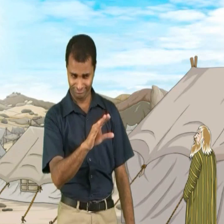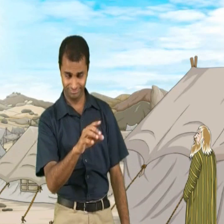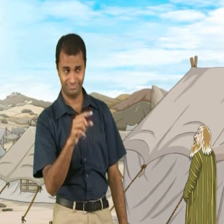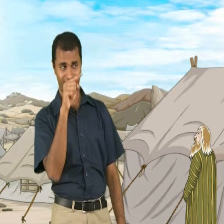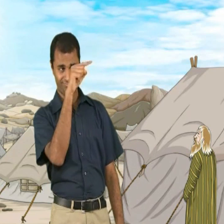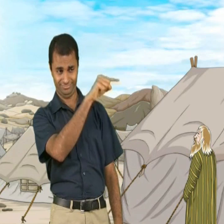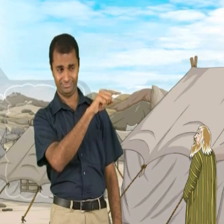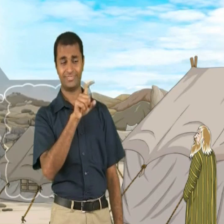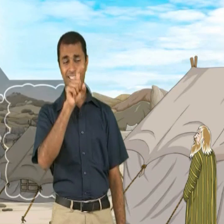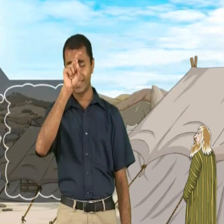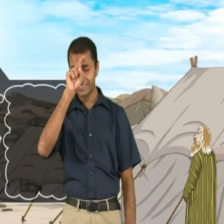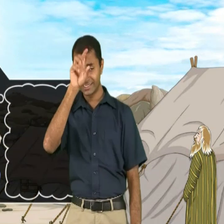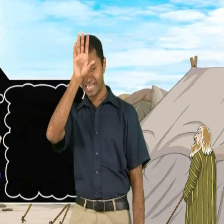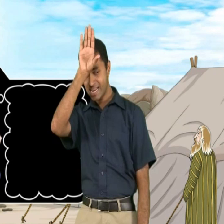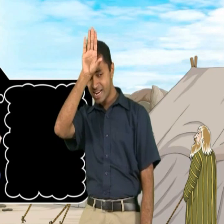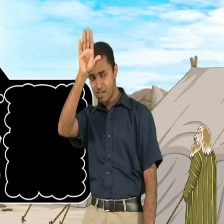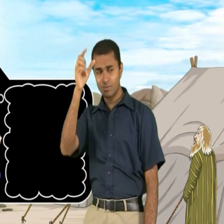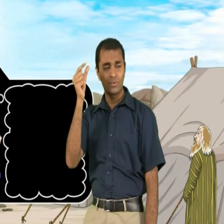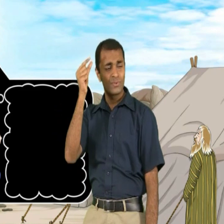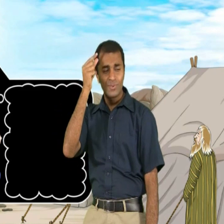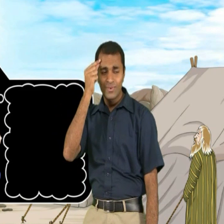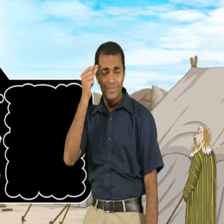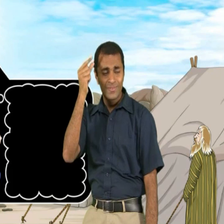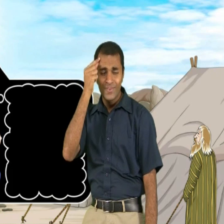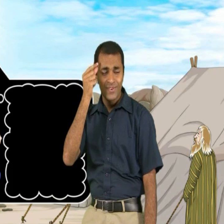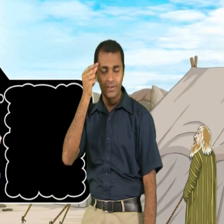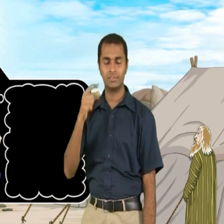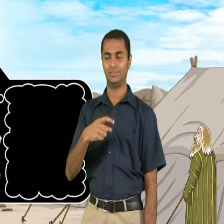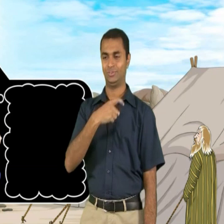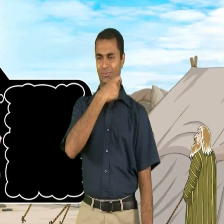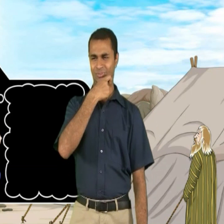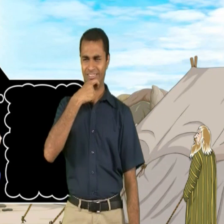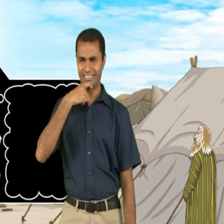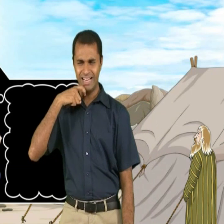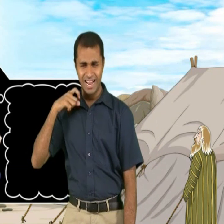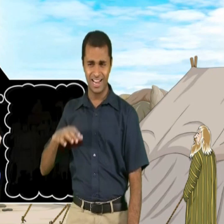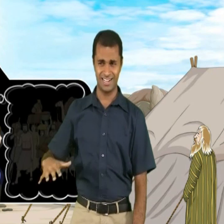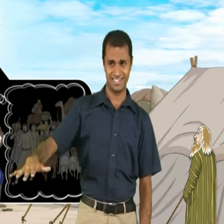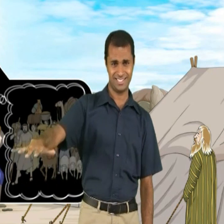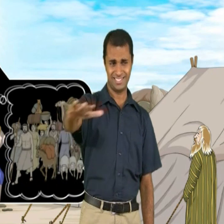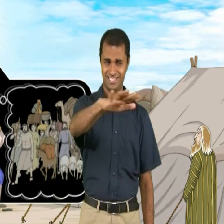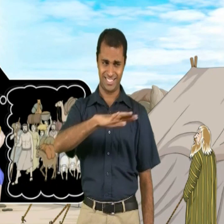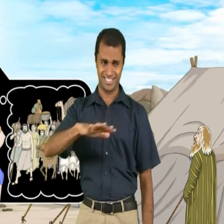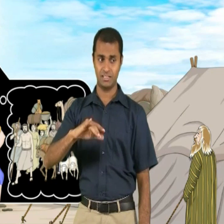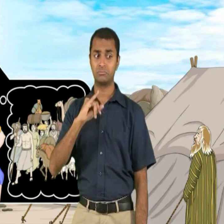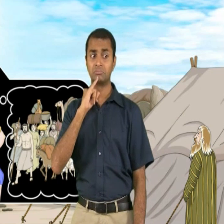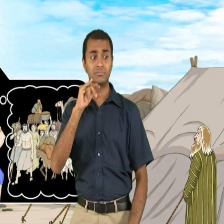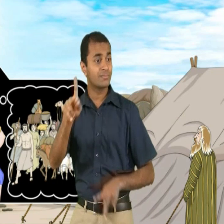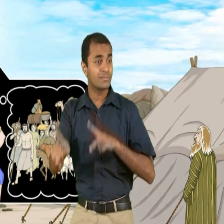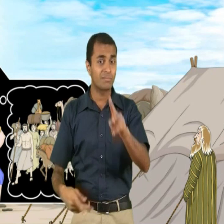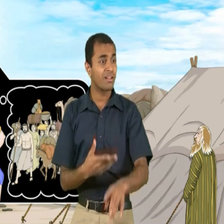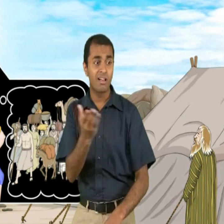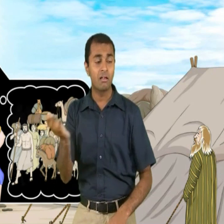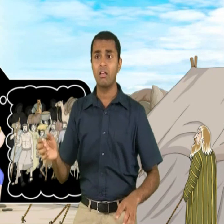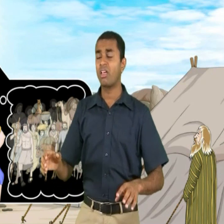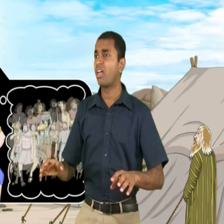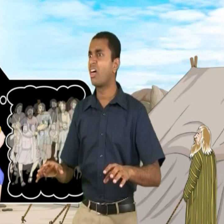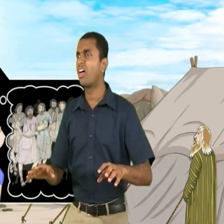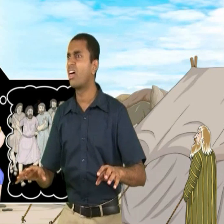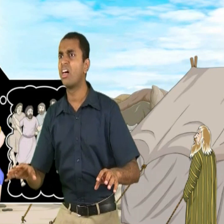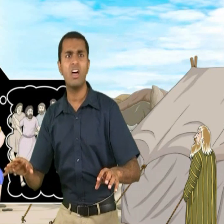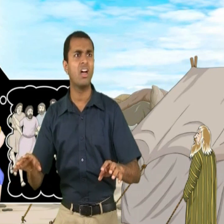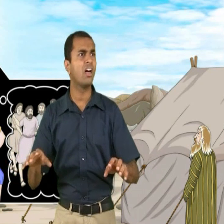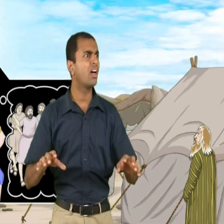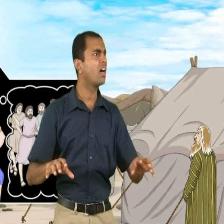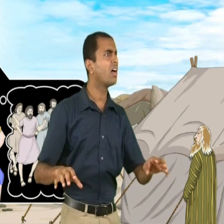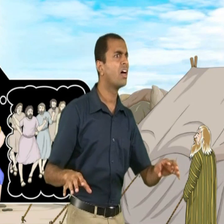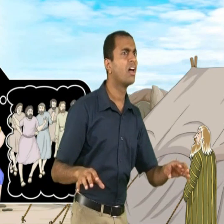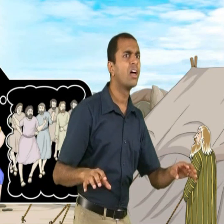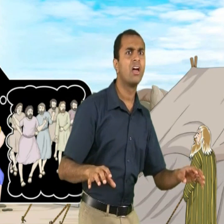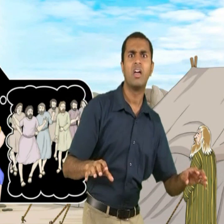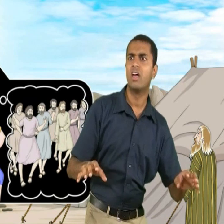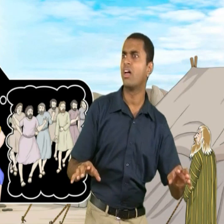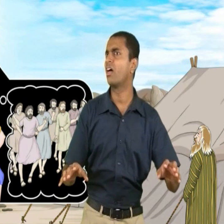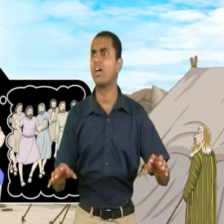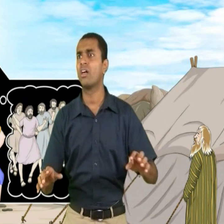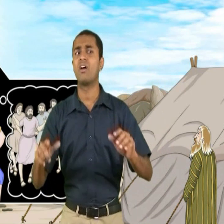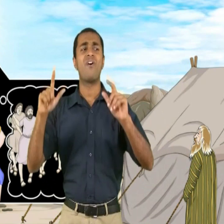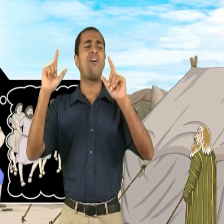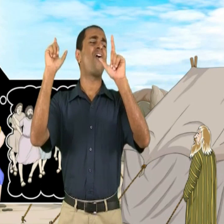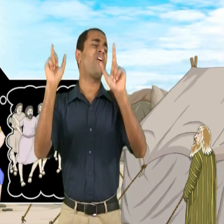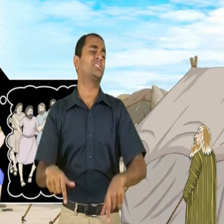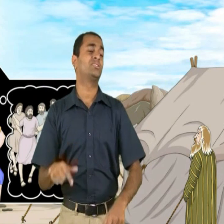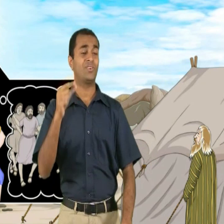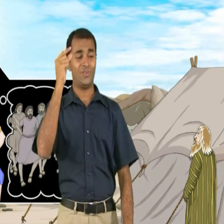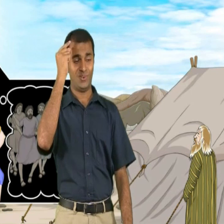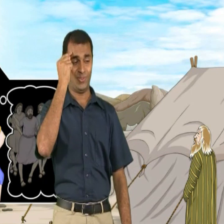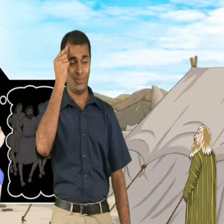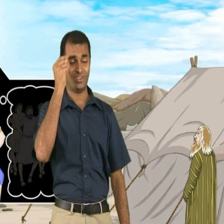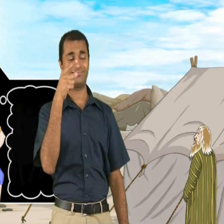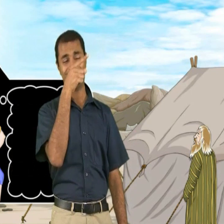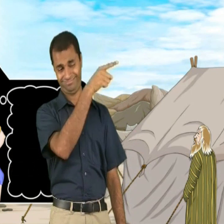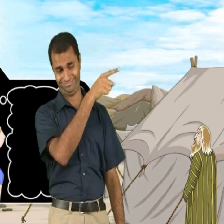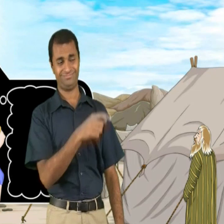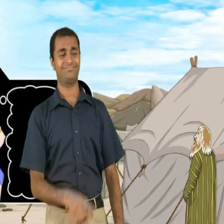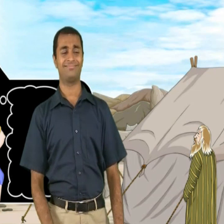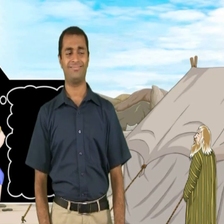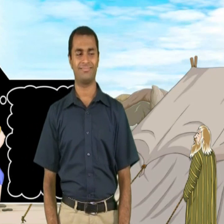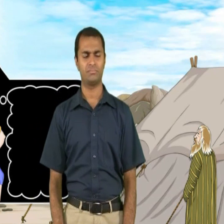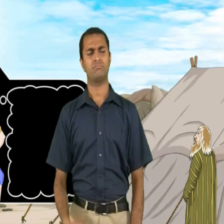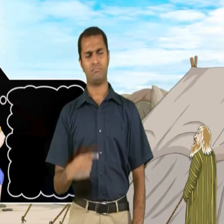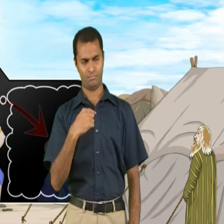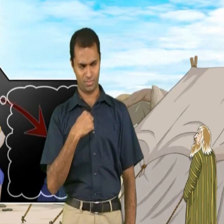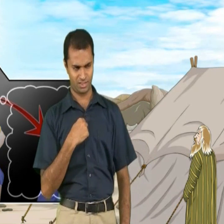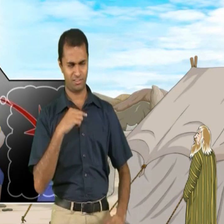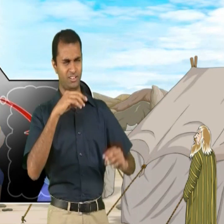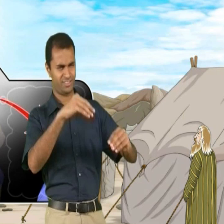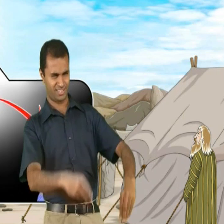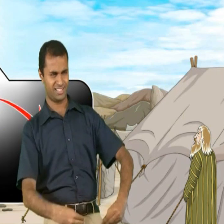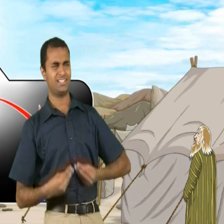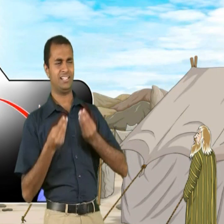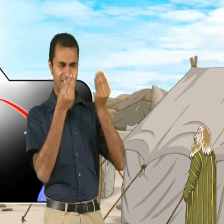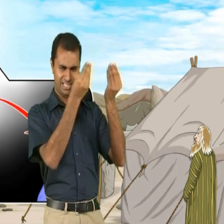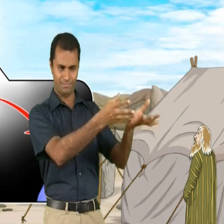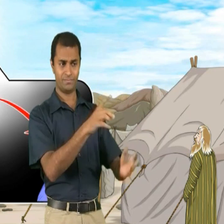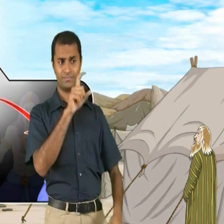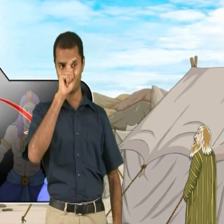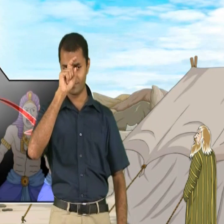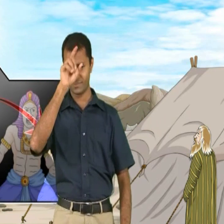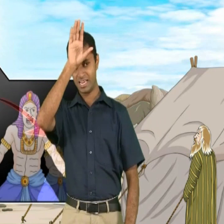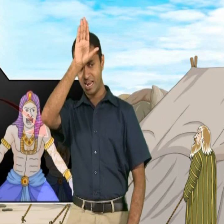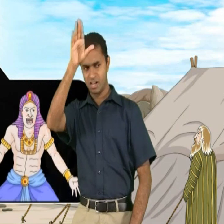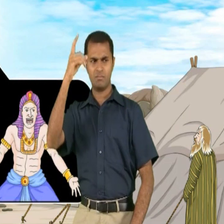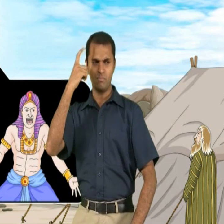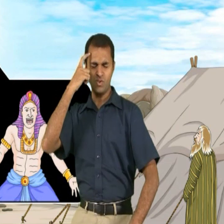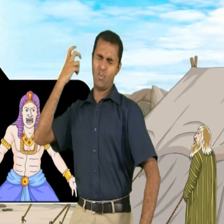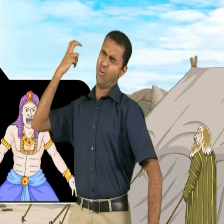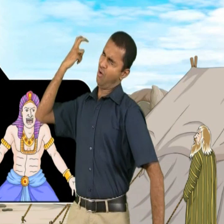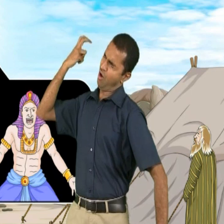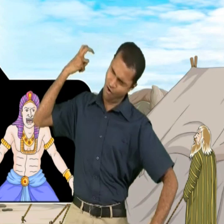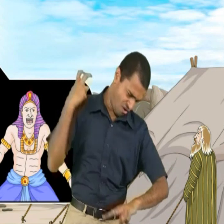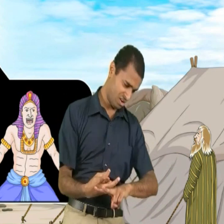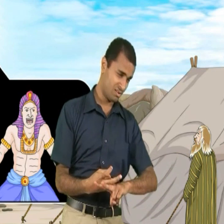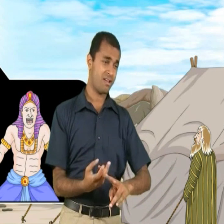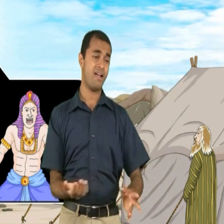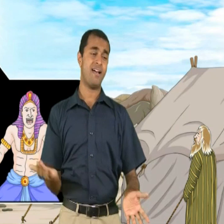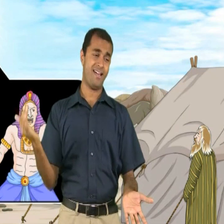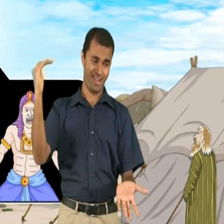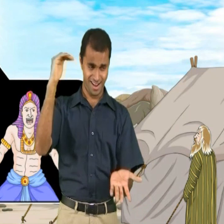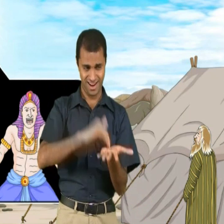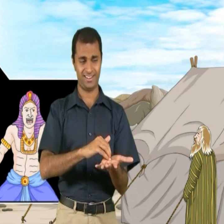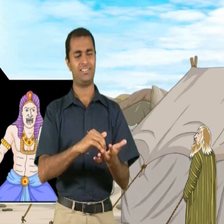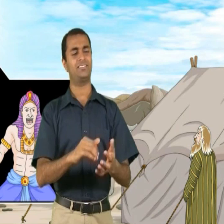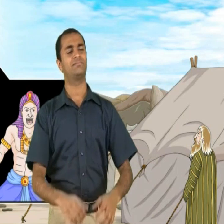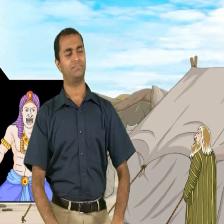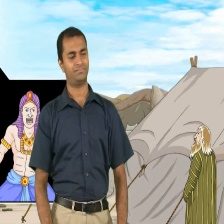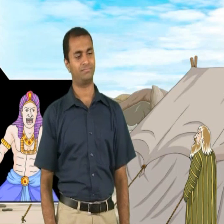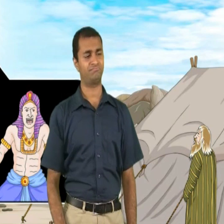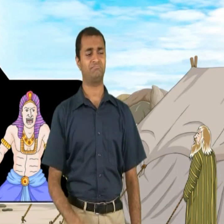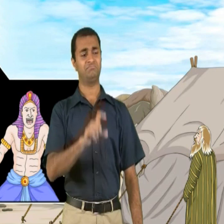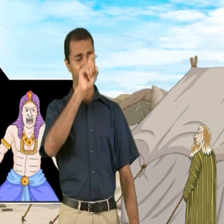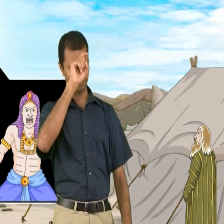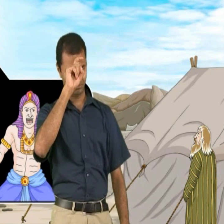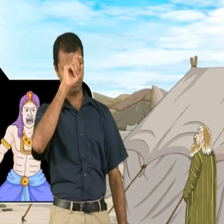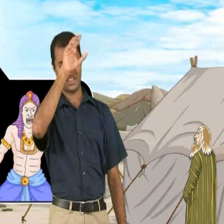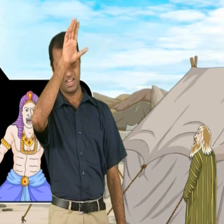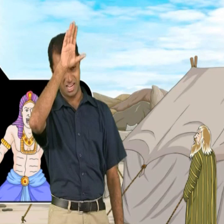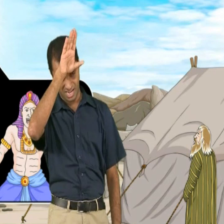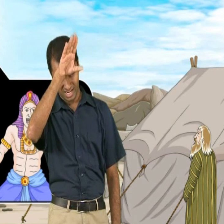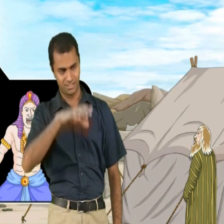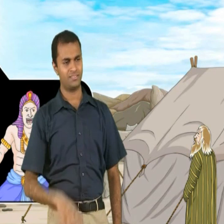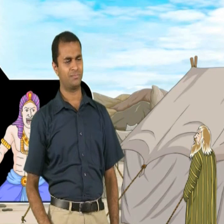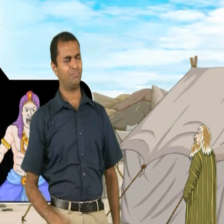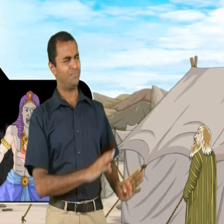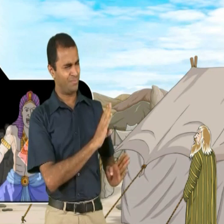For Pharaoh will say of the Israelites, ‘They are wandering the land in confusion;